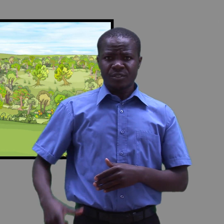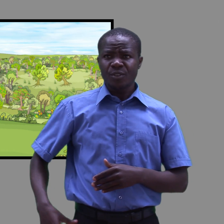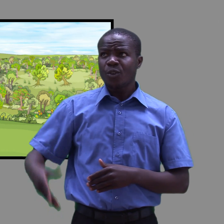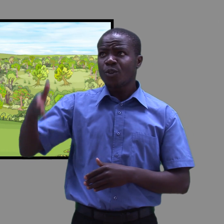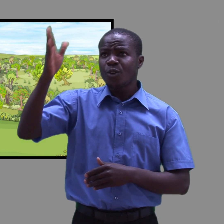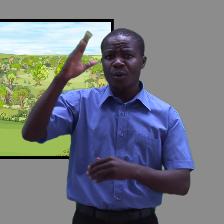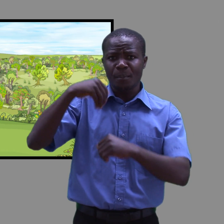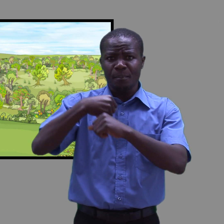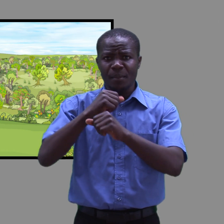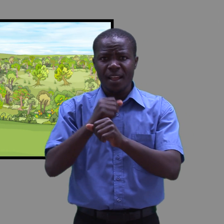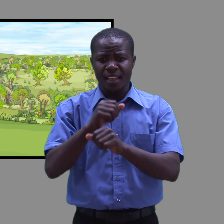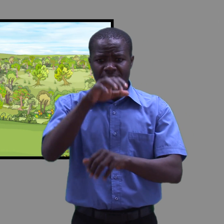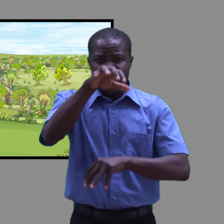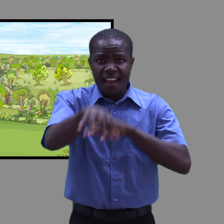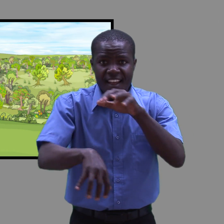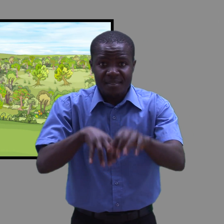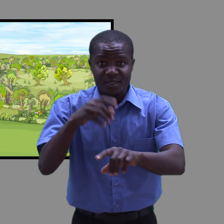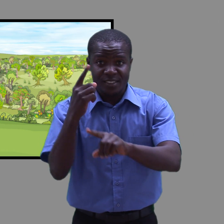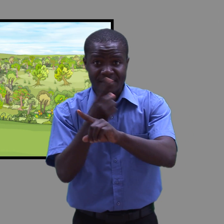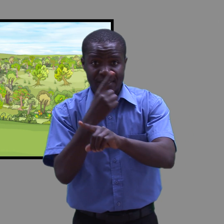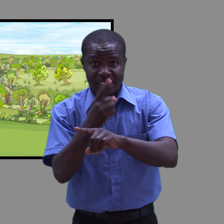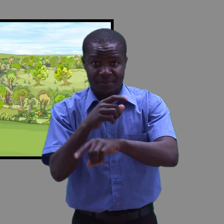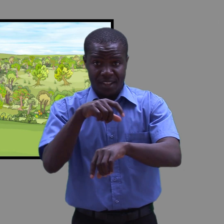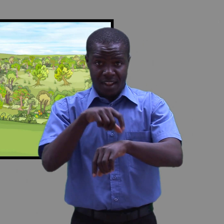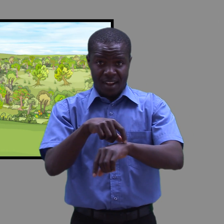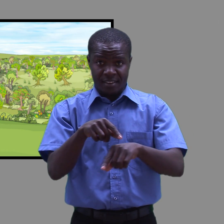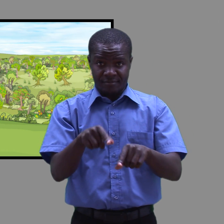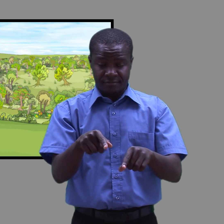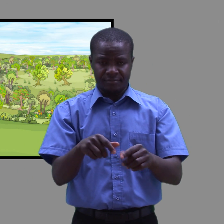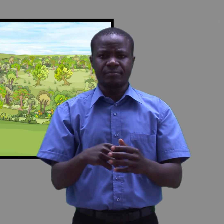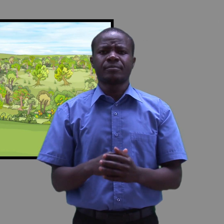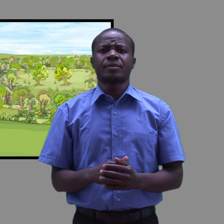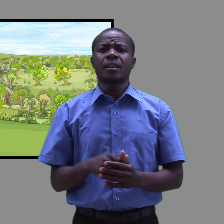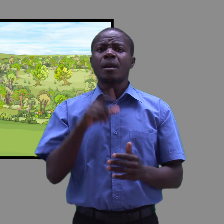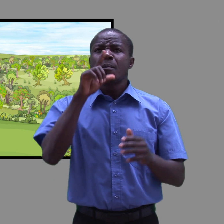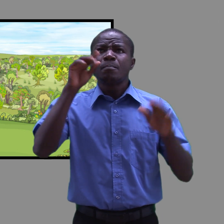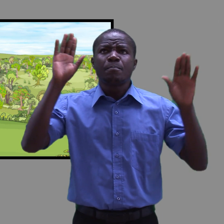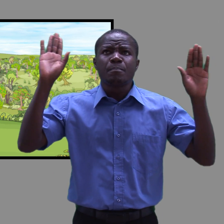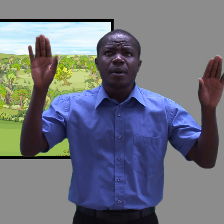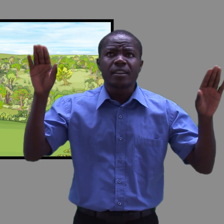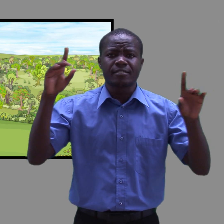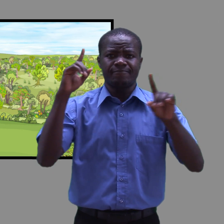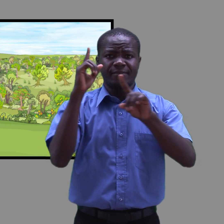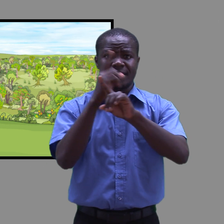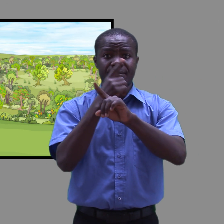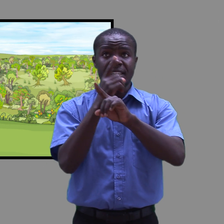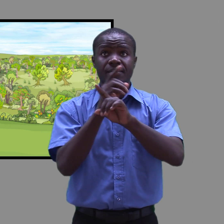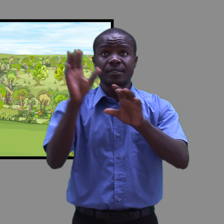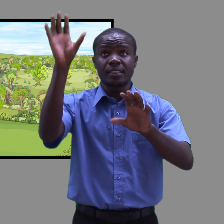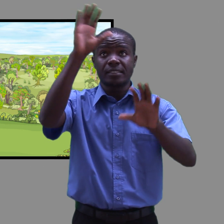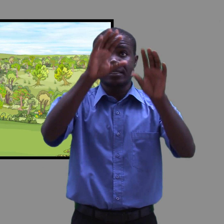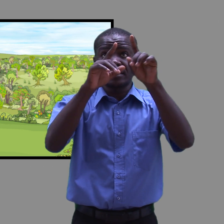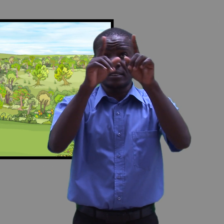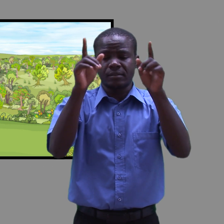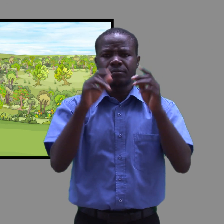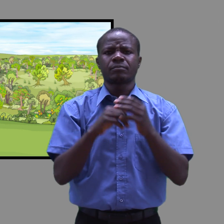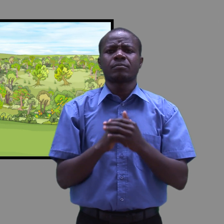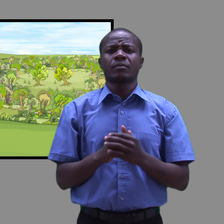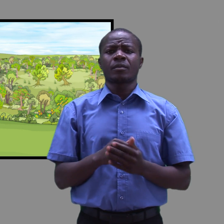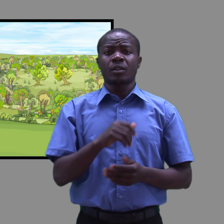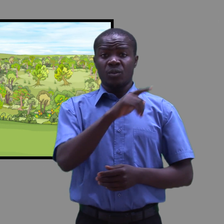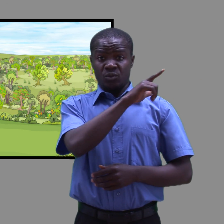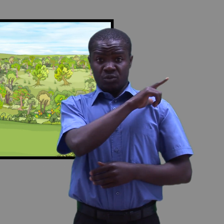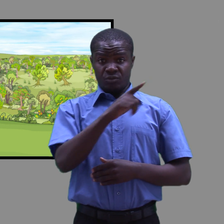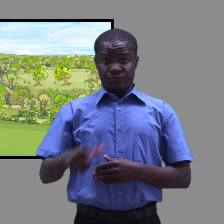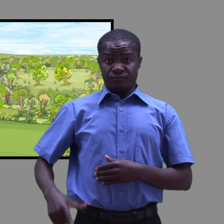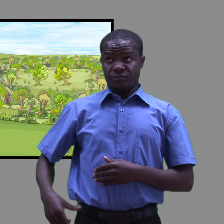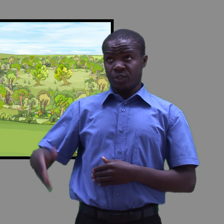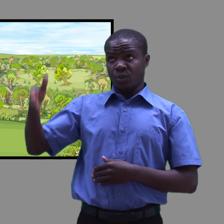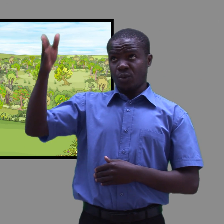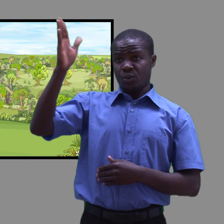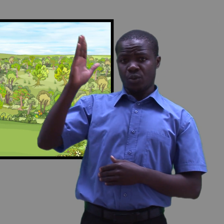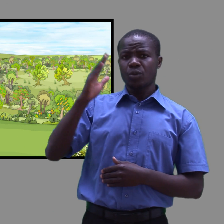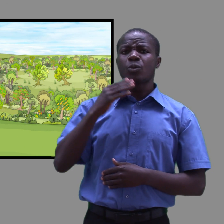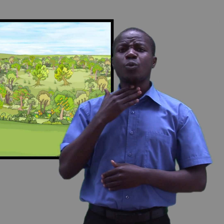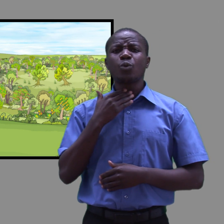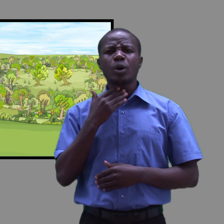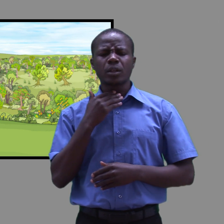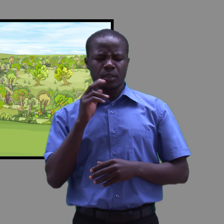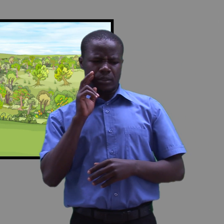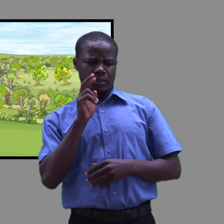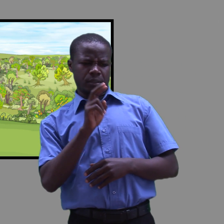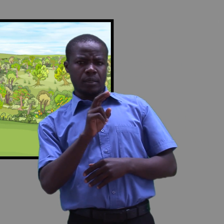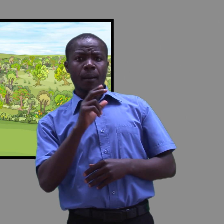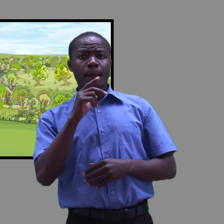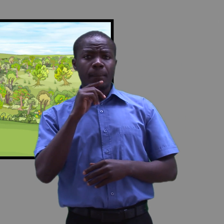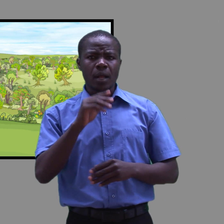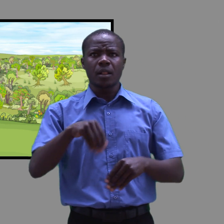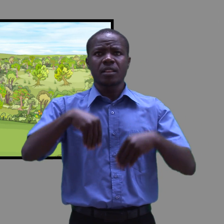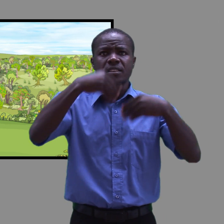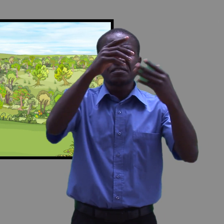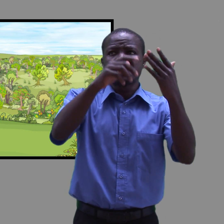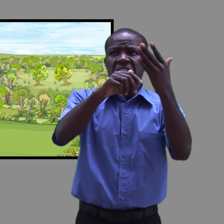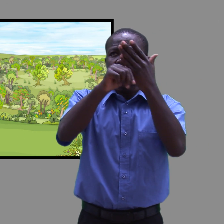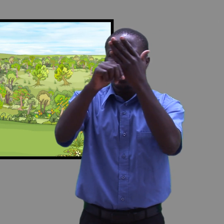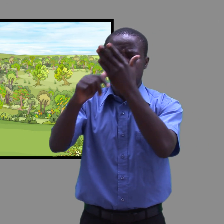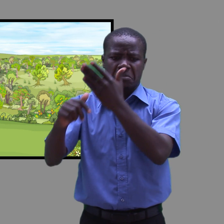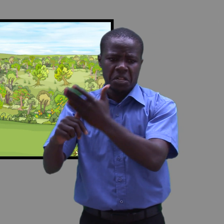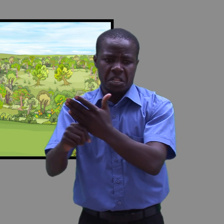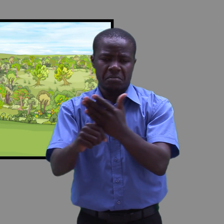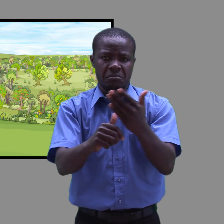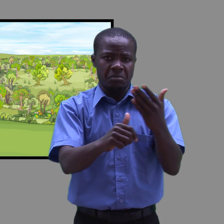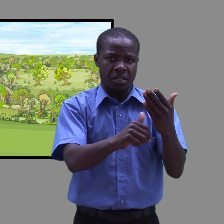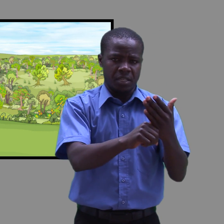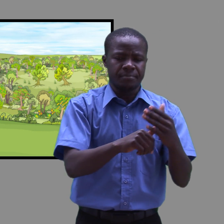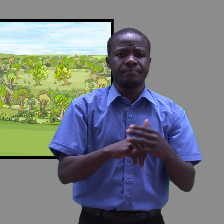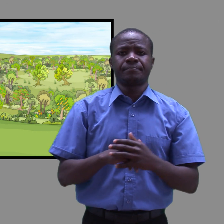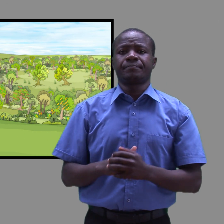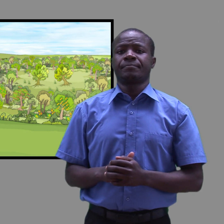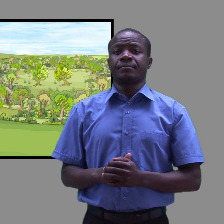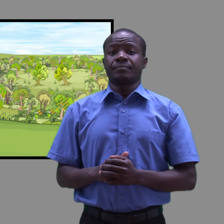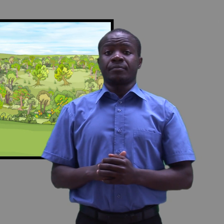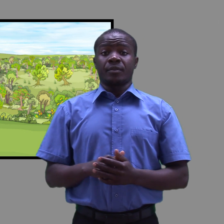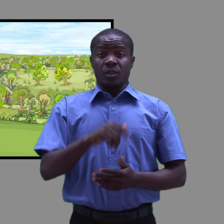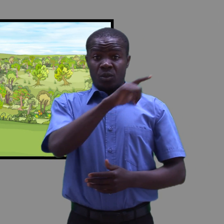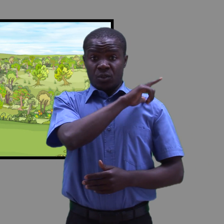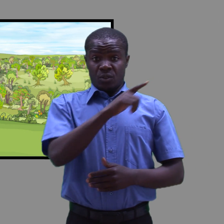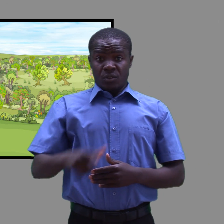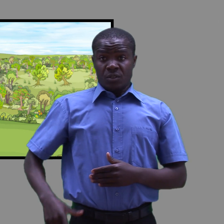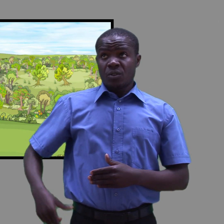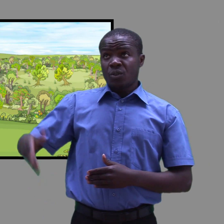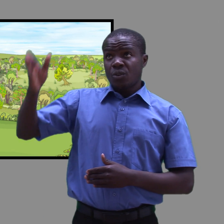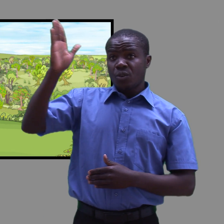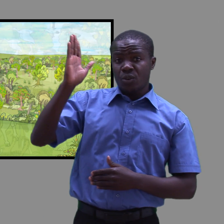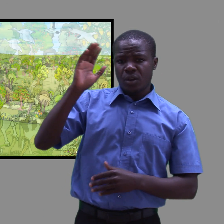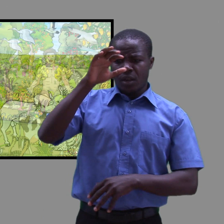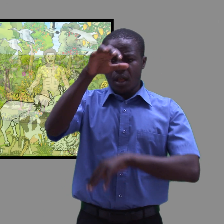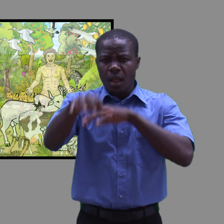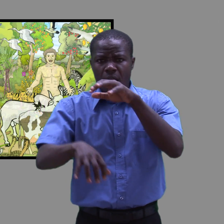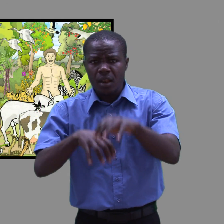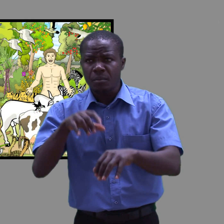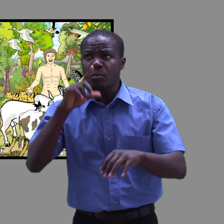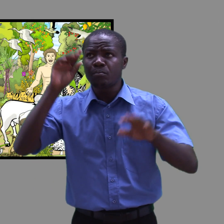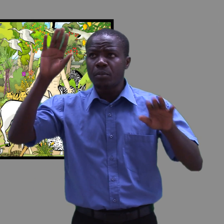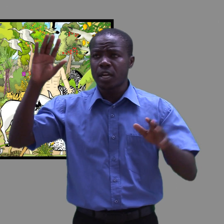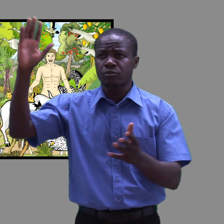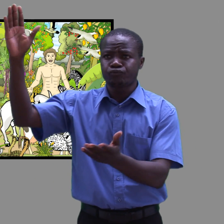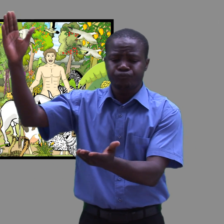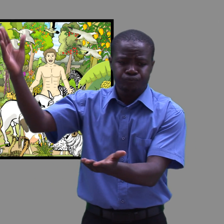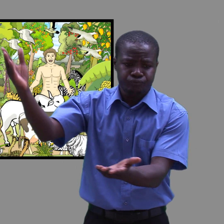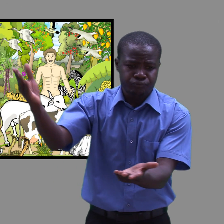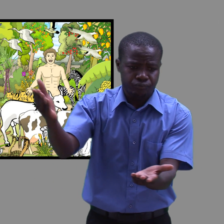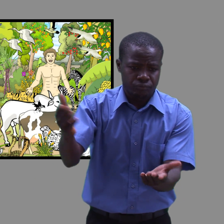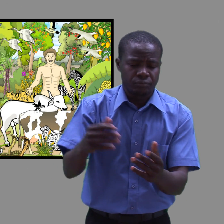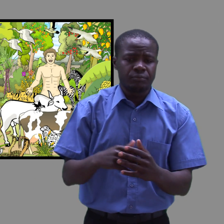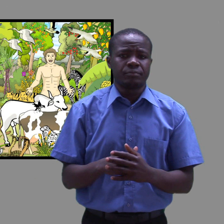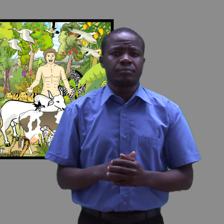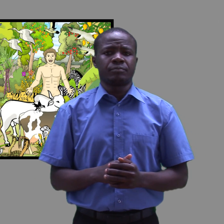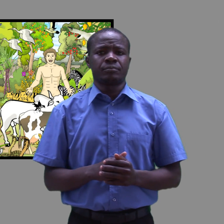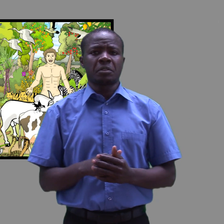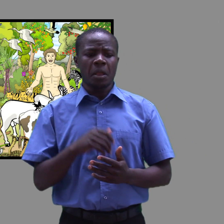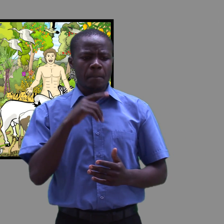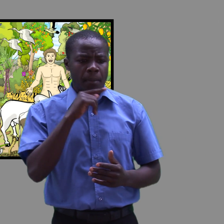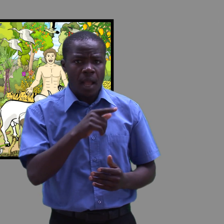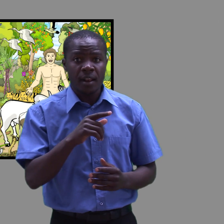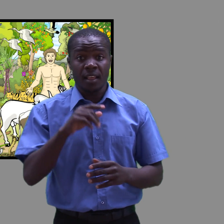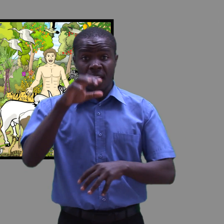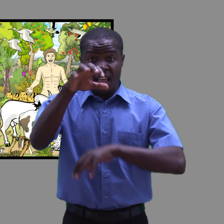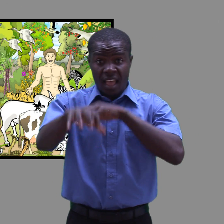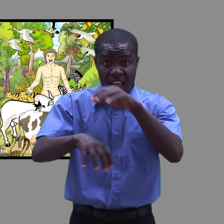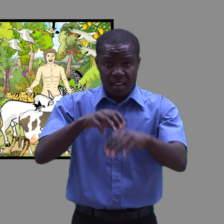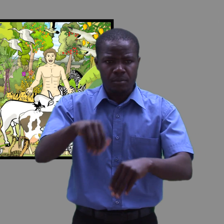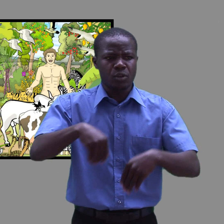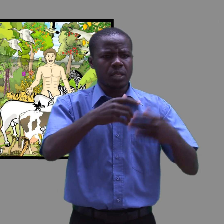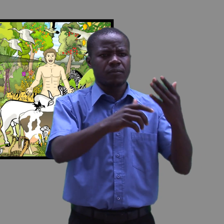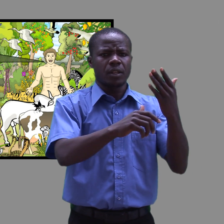And out of the ground the LORD God formed every beast of the field and every bird of the air, and He brought them to the man to see what he would name each one.